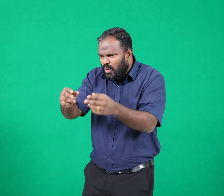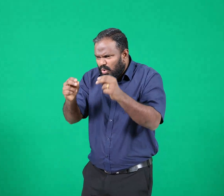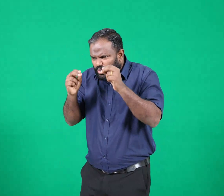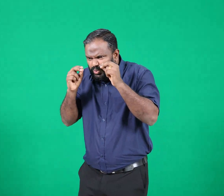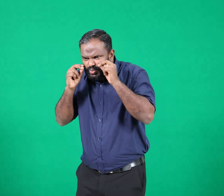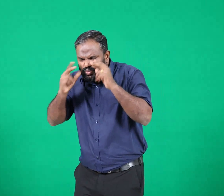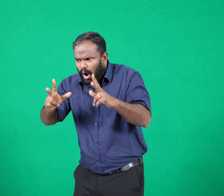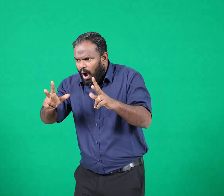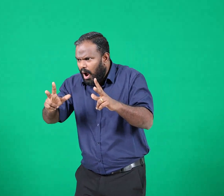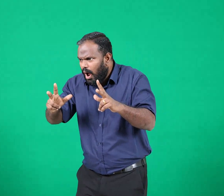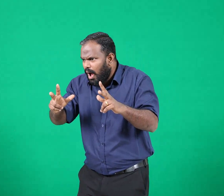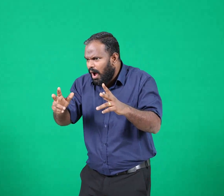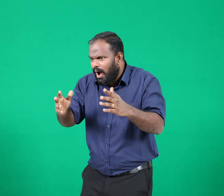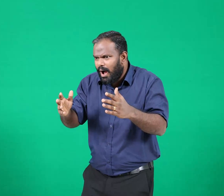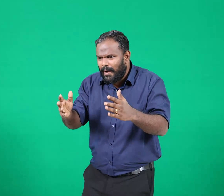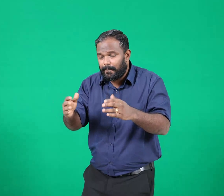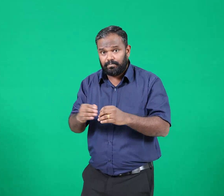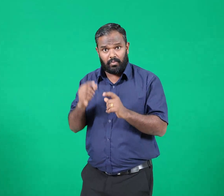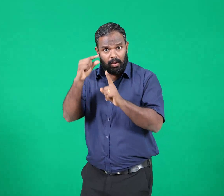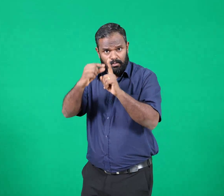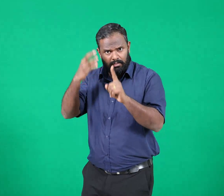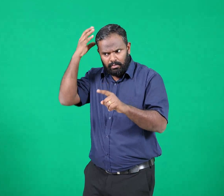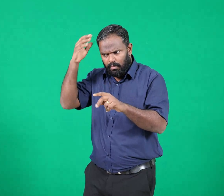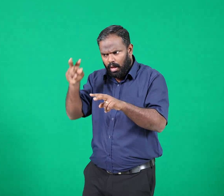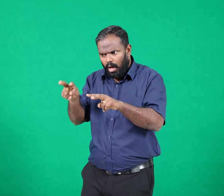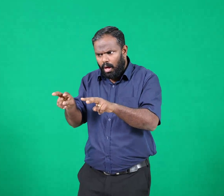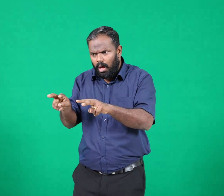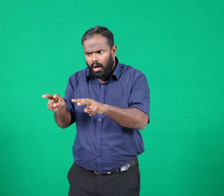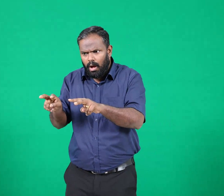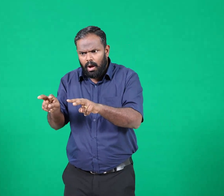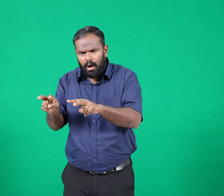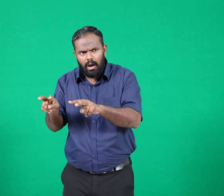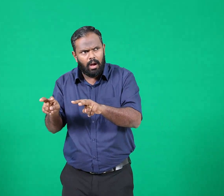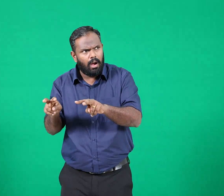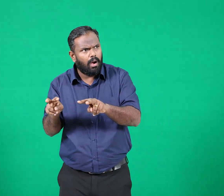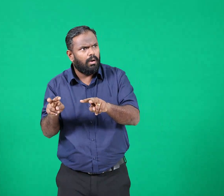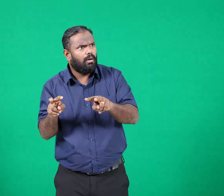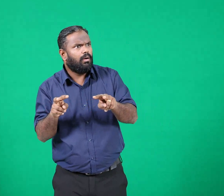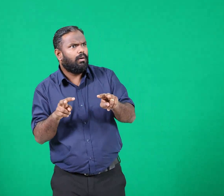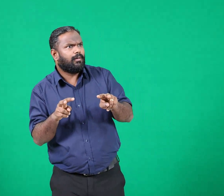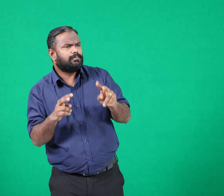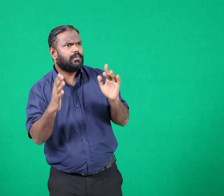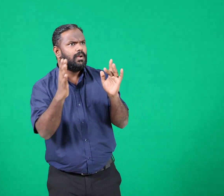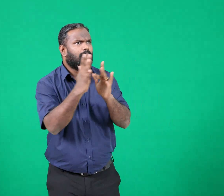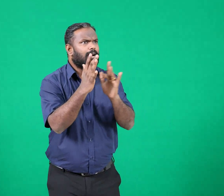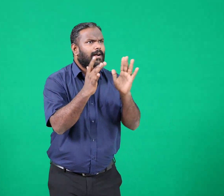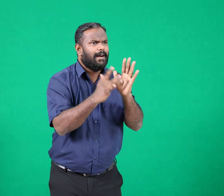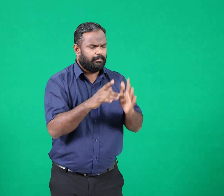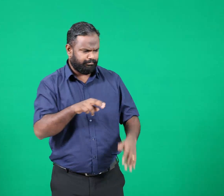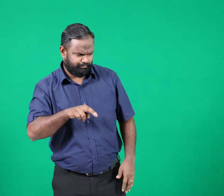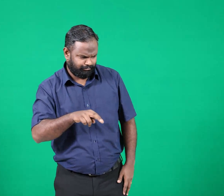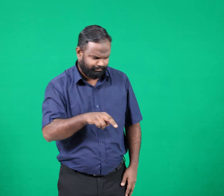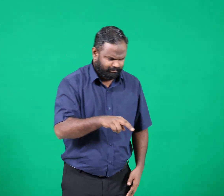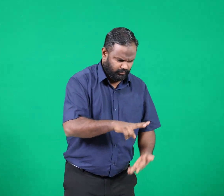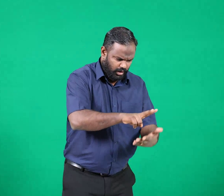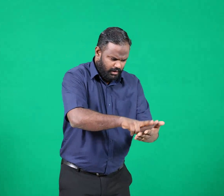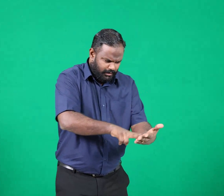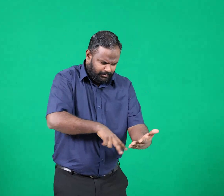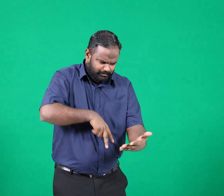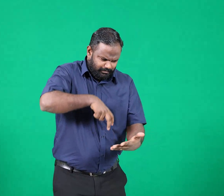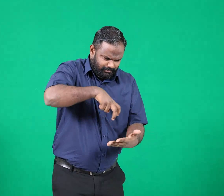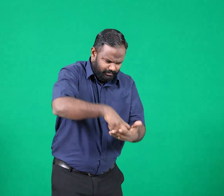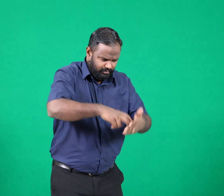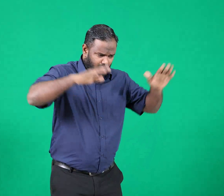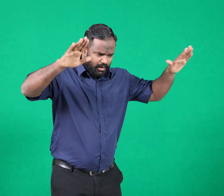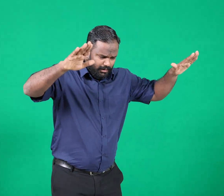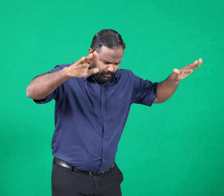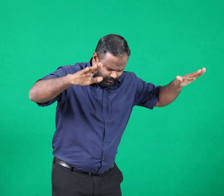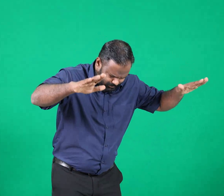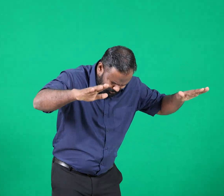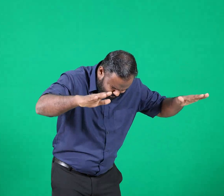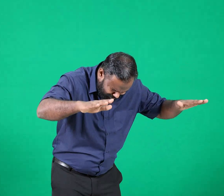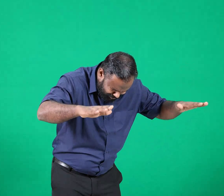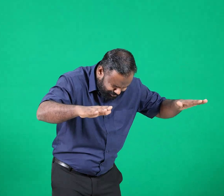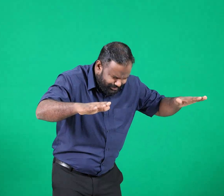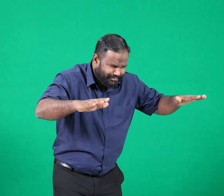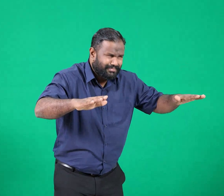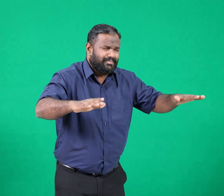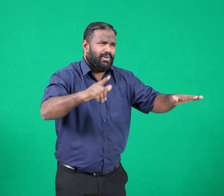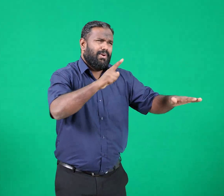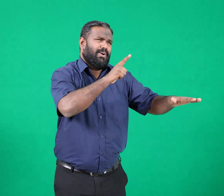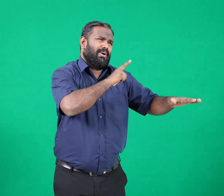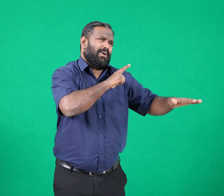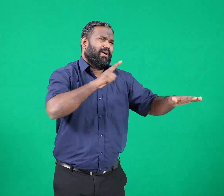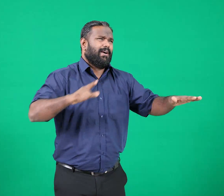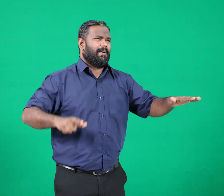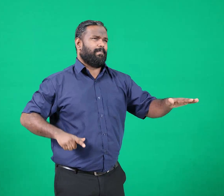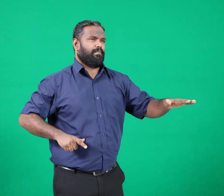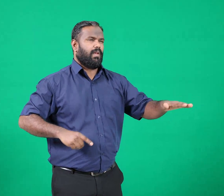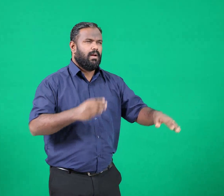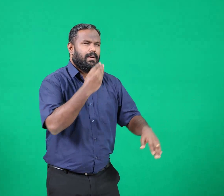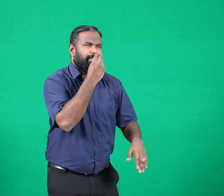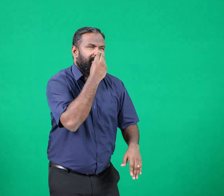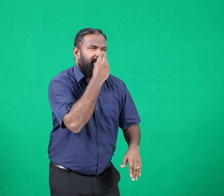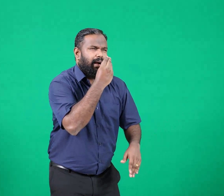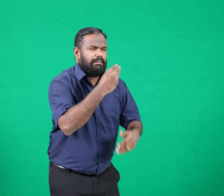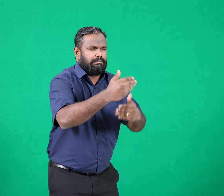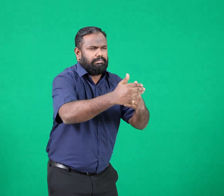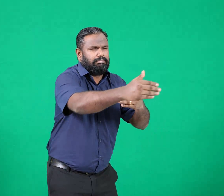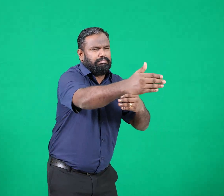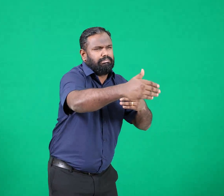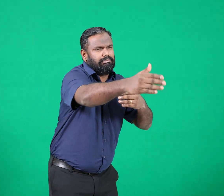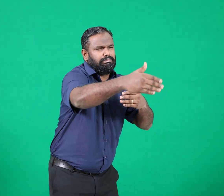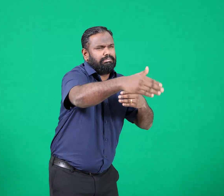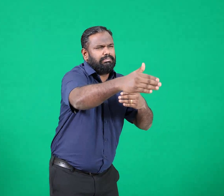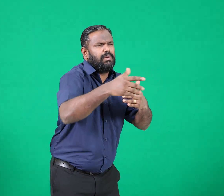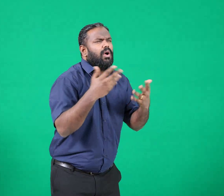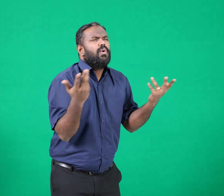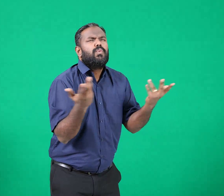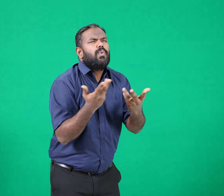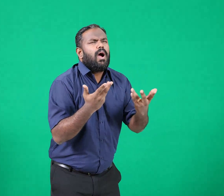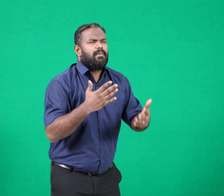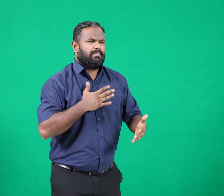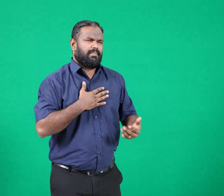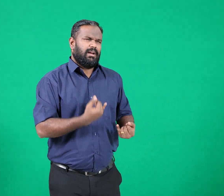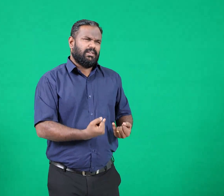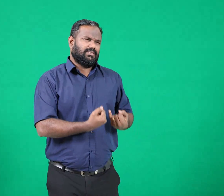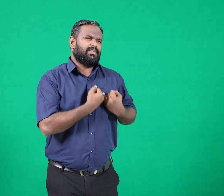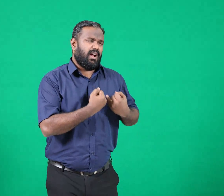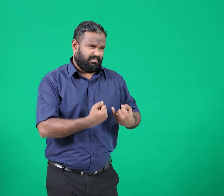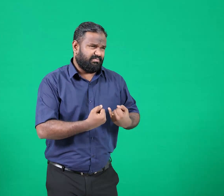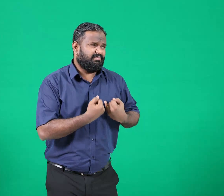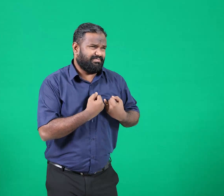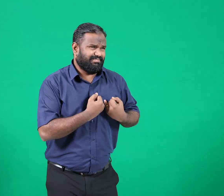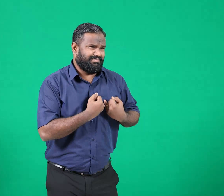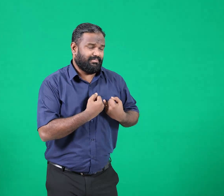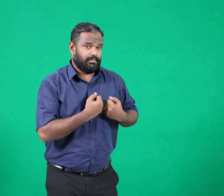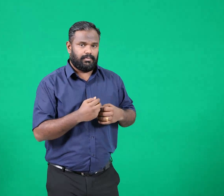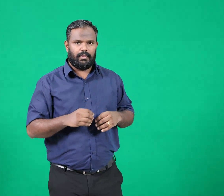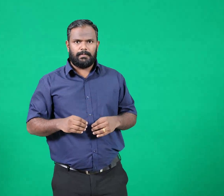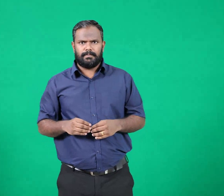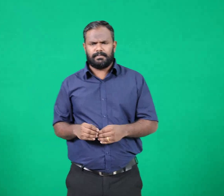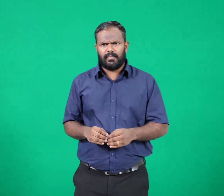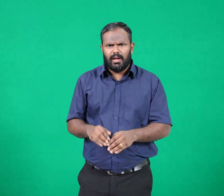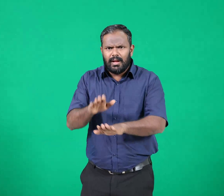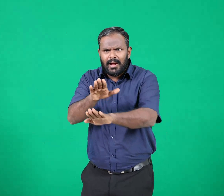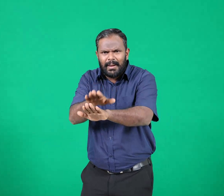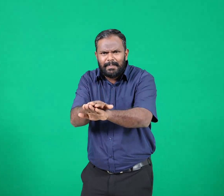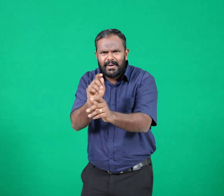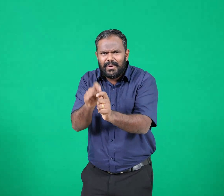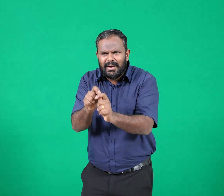" Go away from me, Lord," he said, "for I am a sinful man."